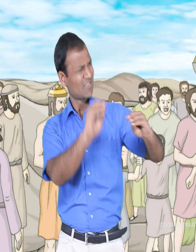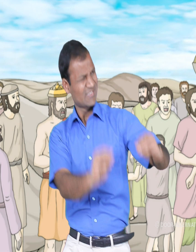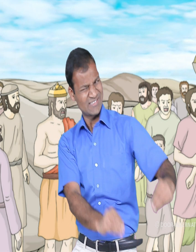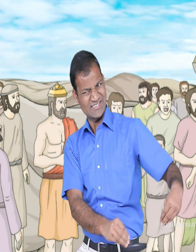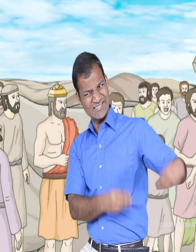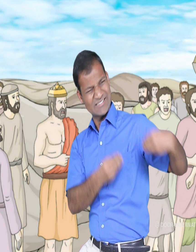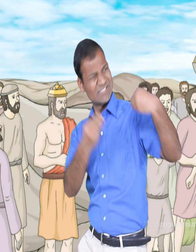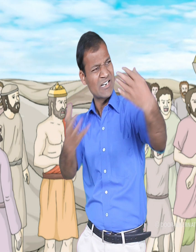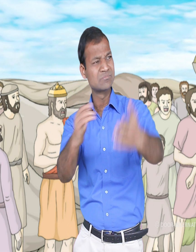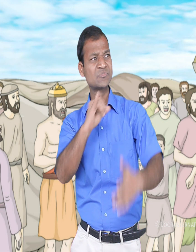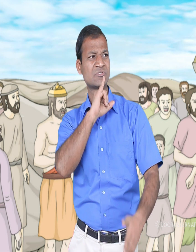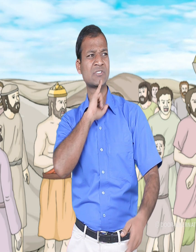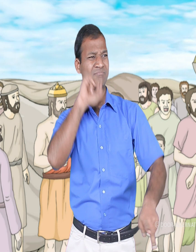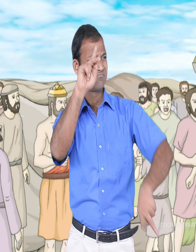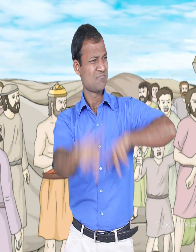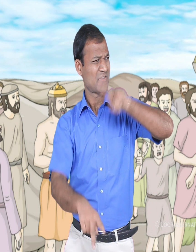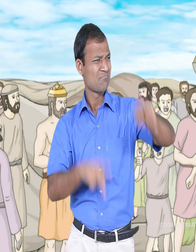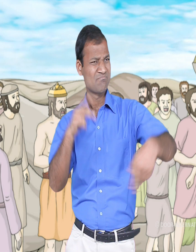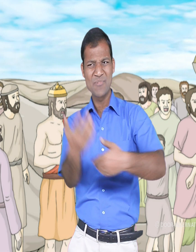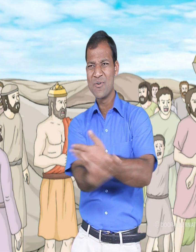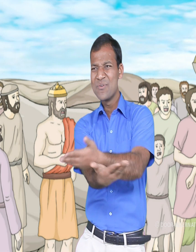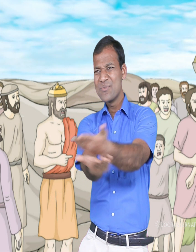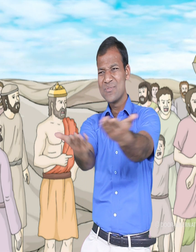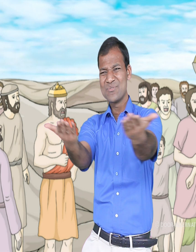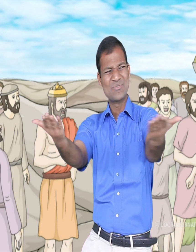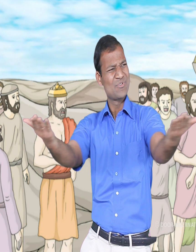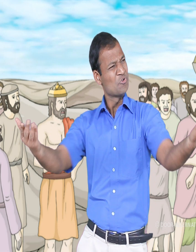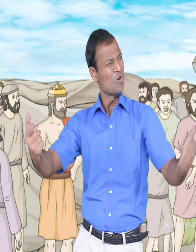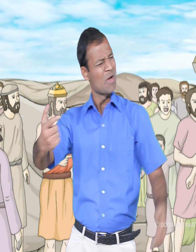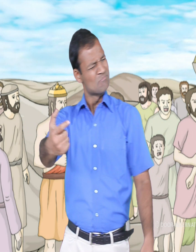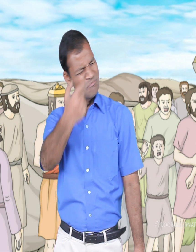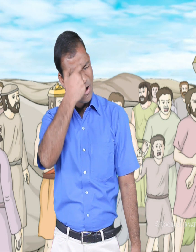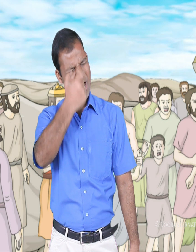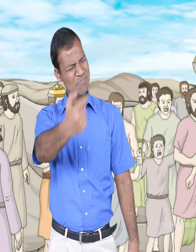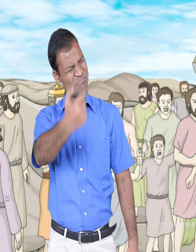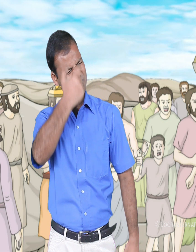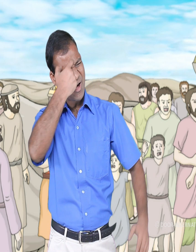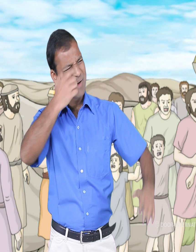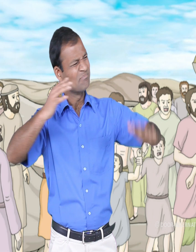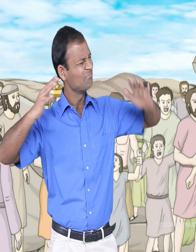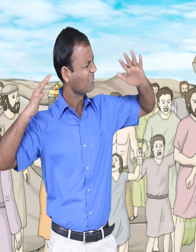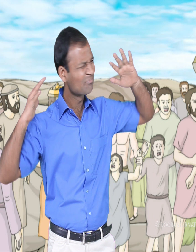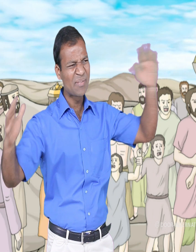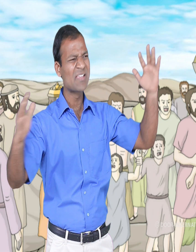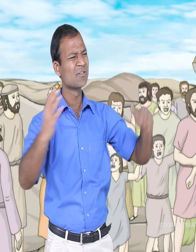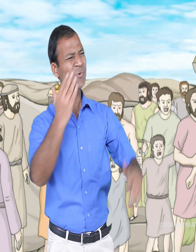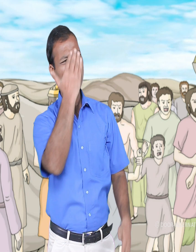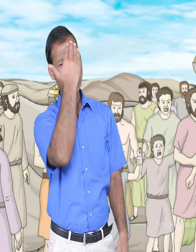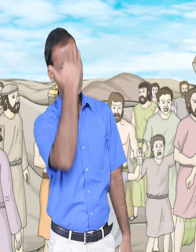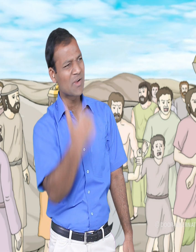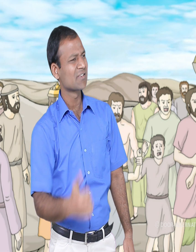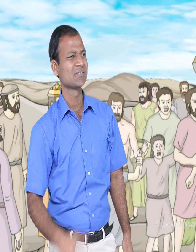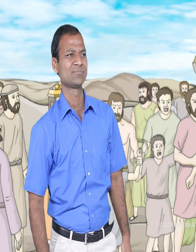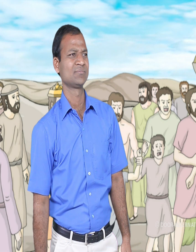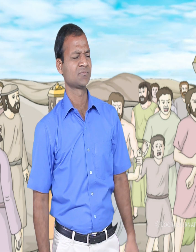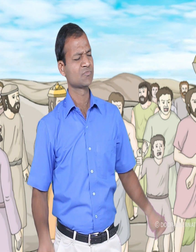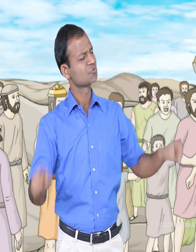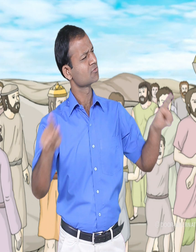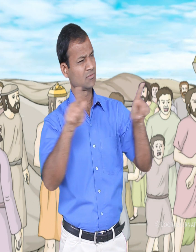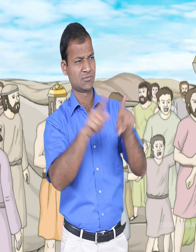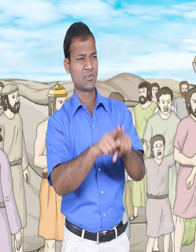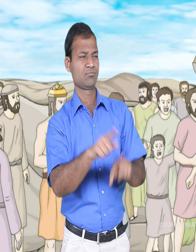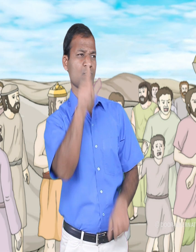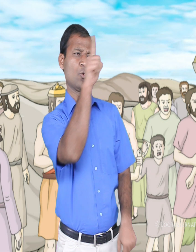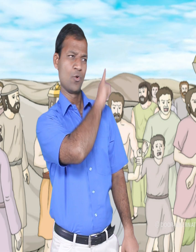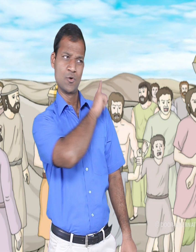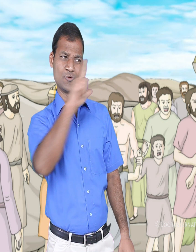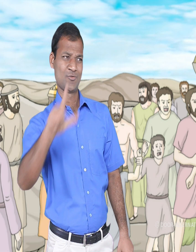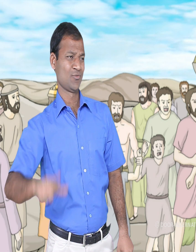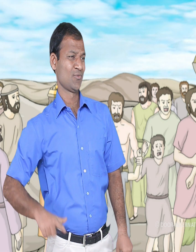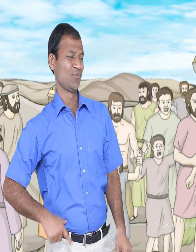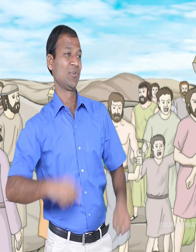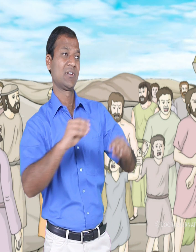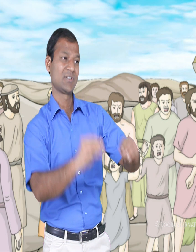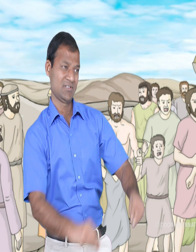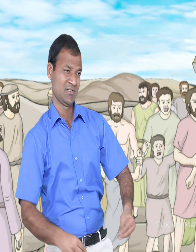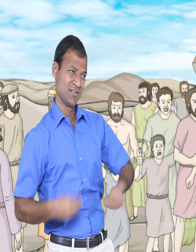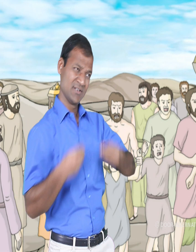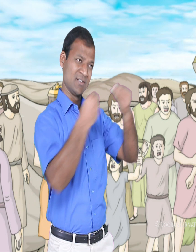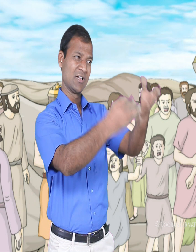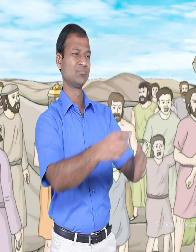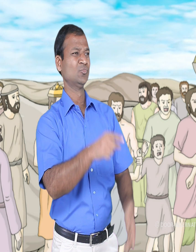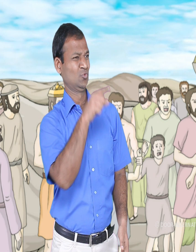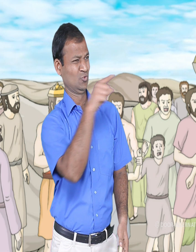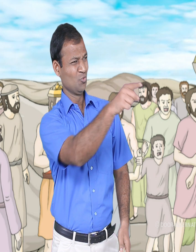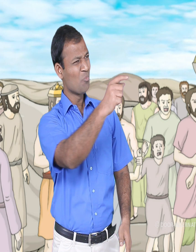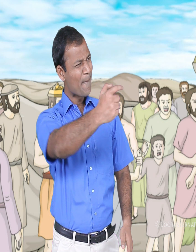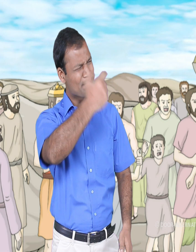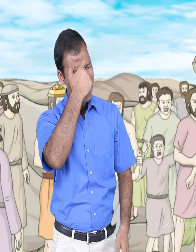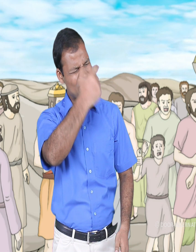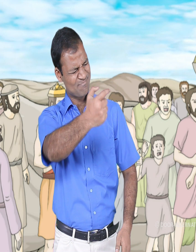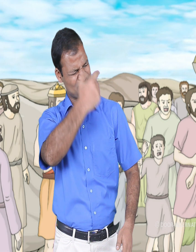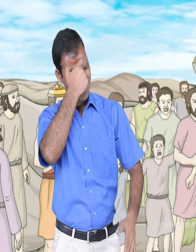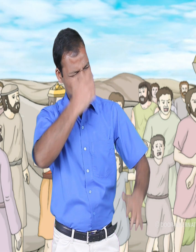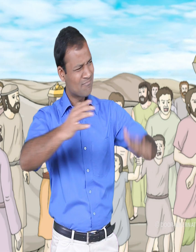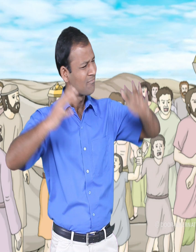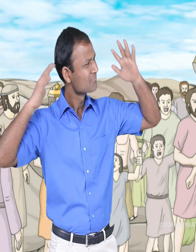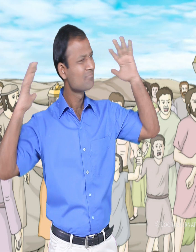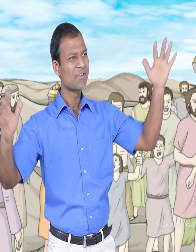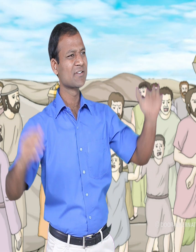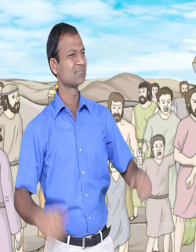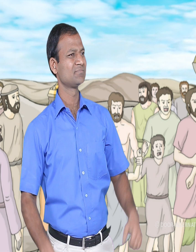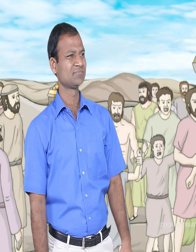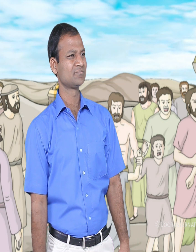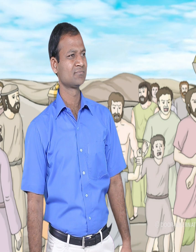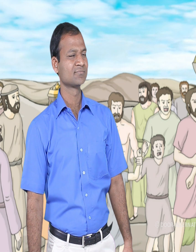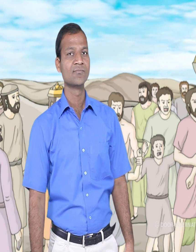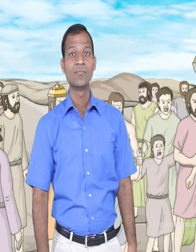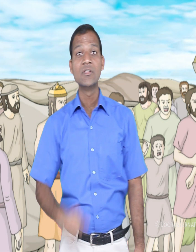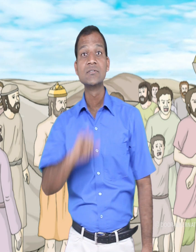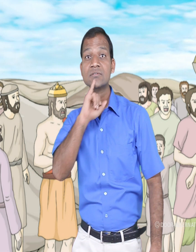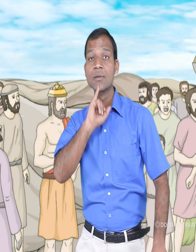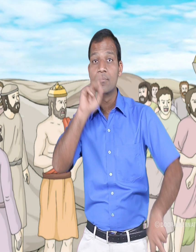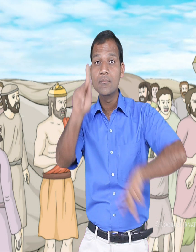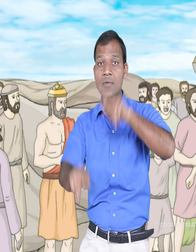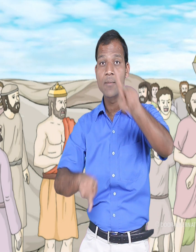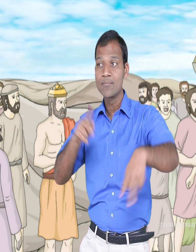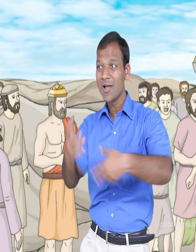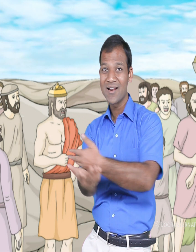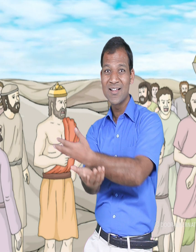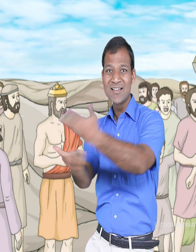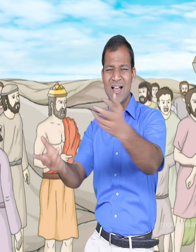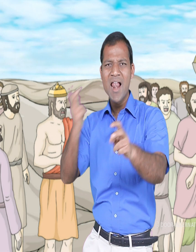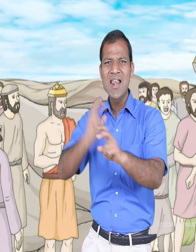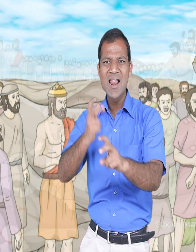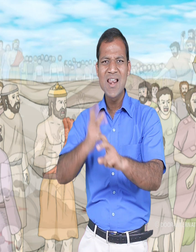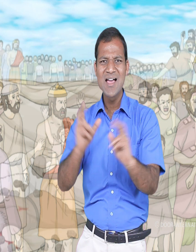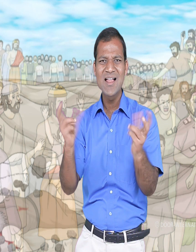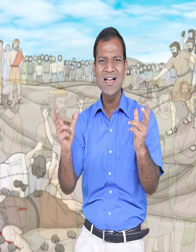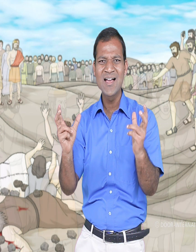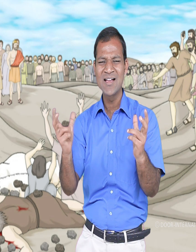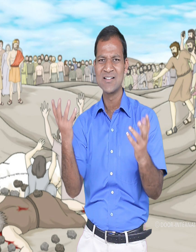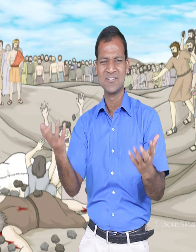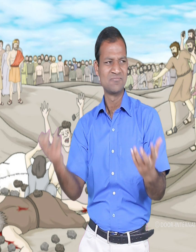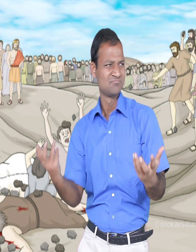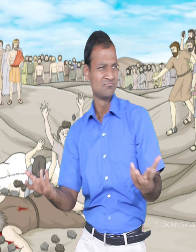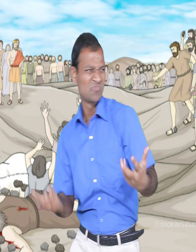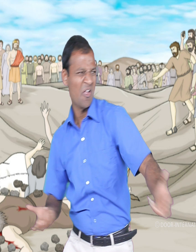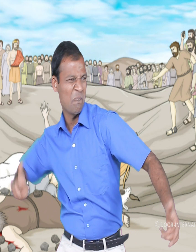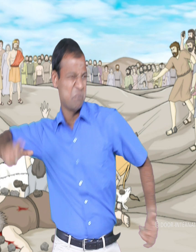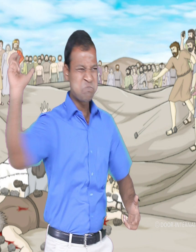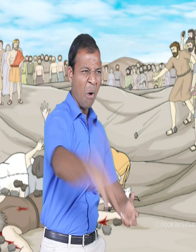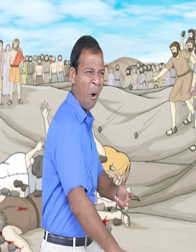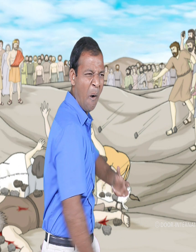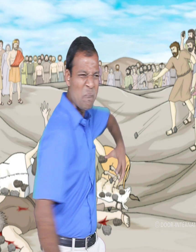“Why have you brought this trouble upon us?” said Joshua. “Today the LORD will bring trouble upon you!”